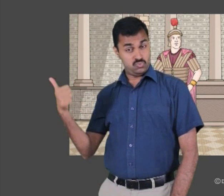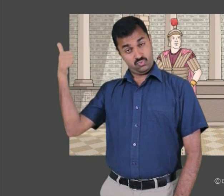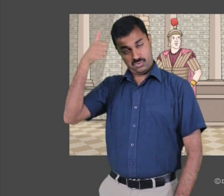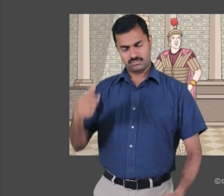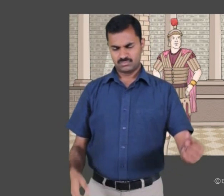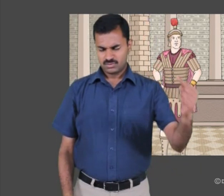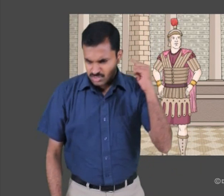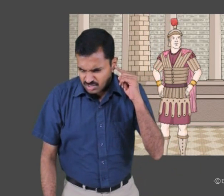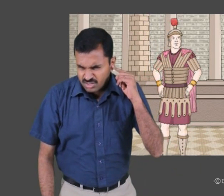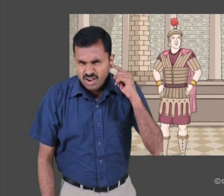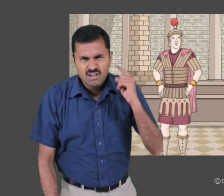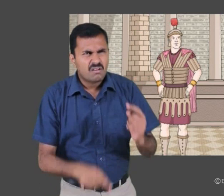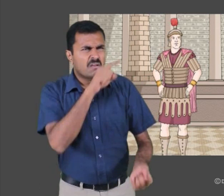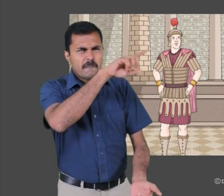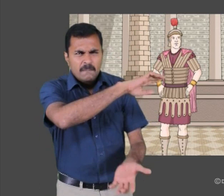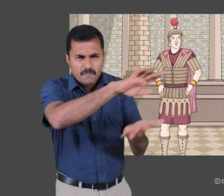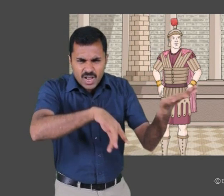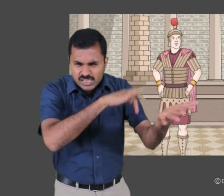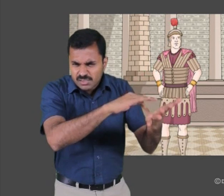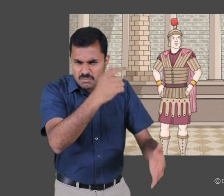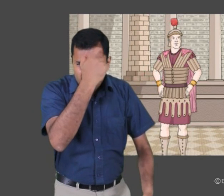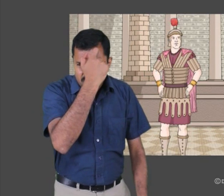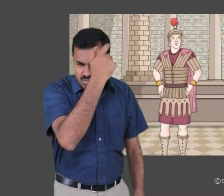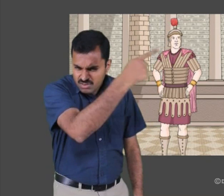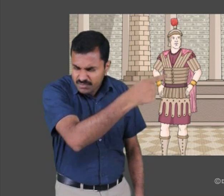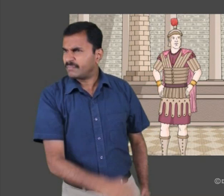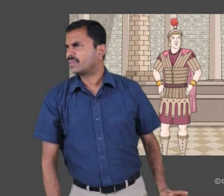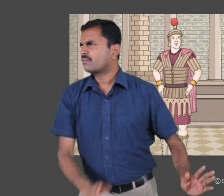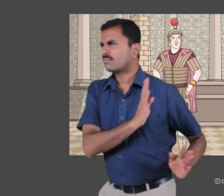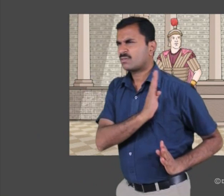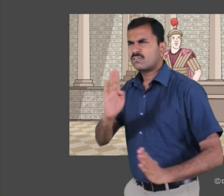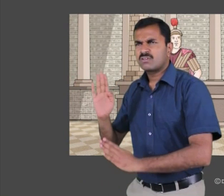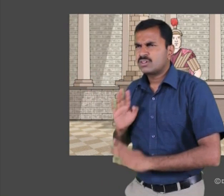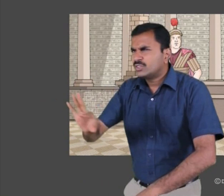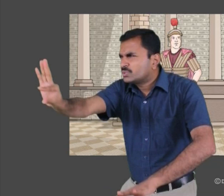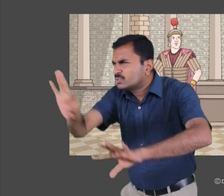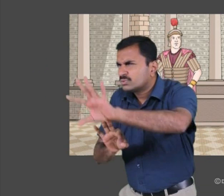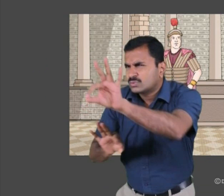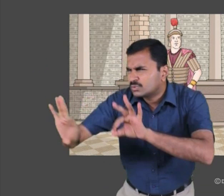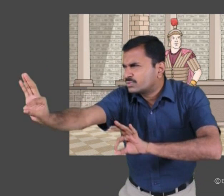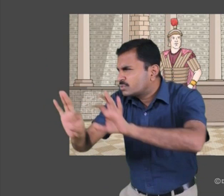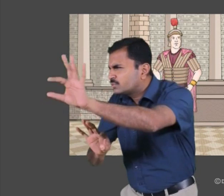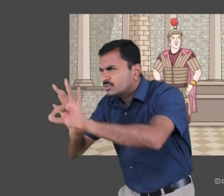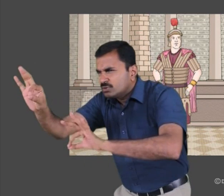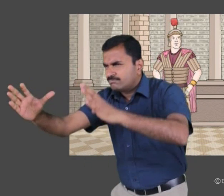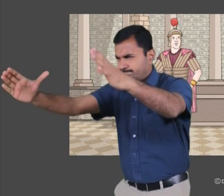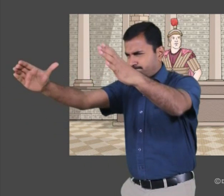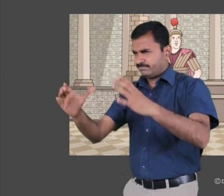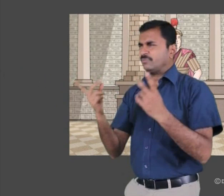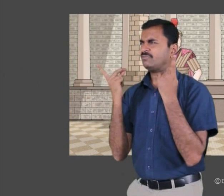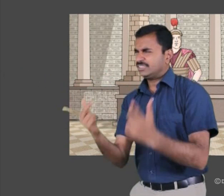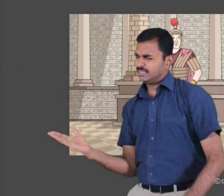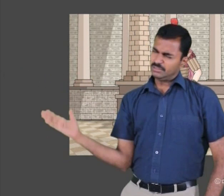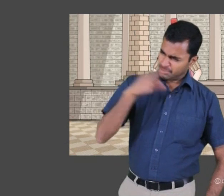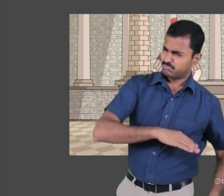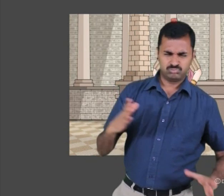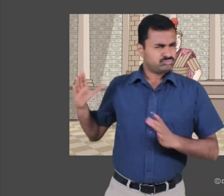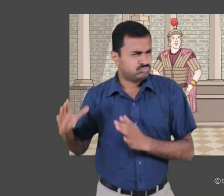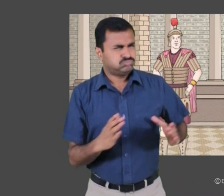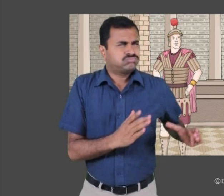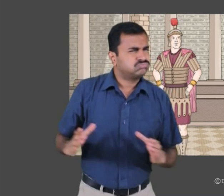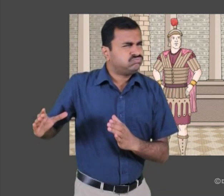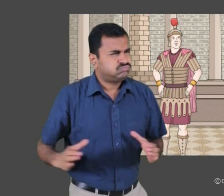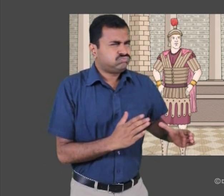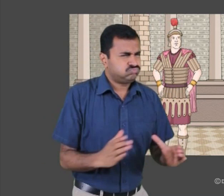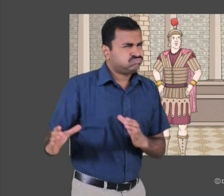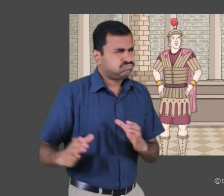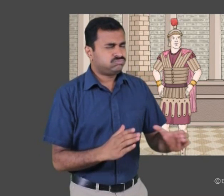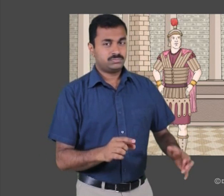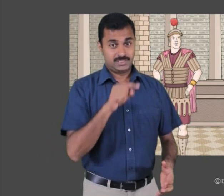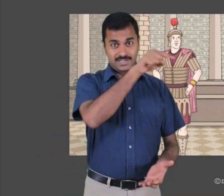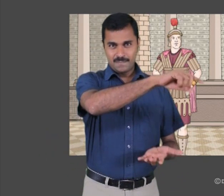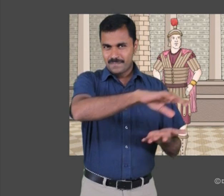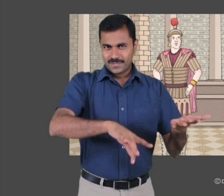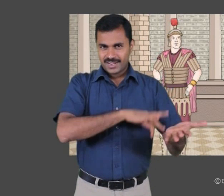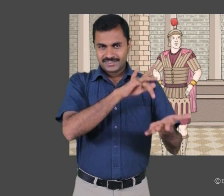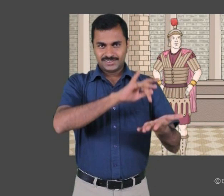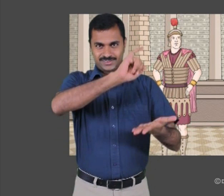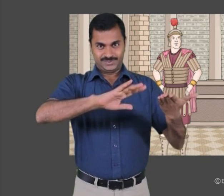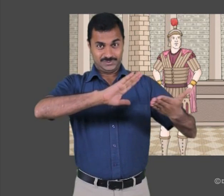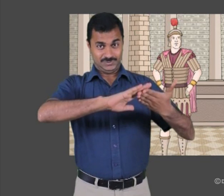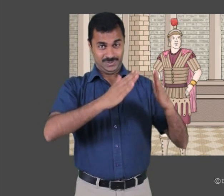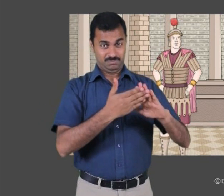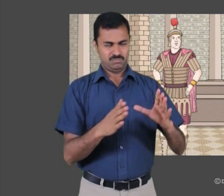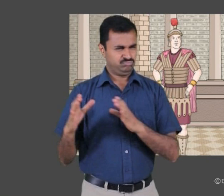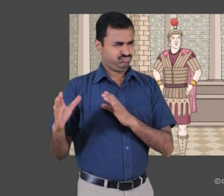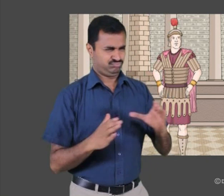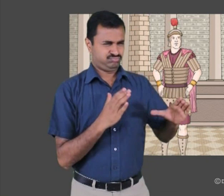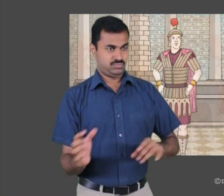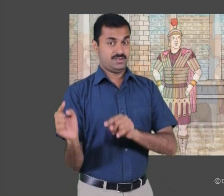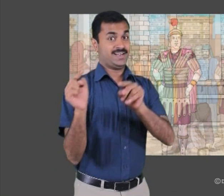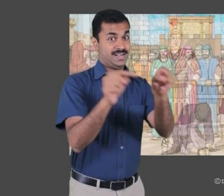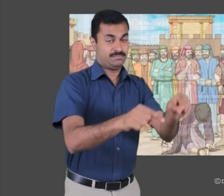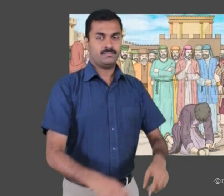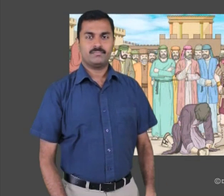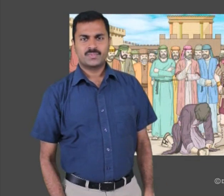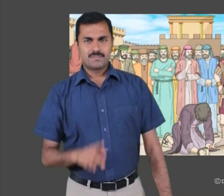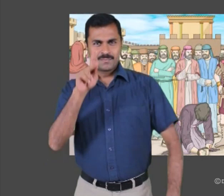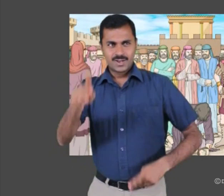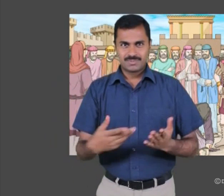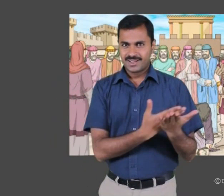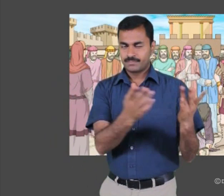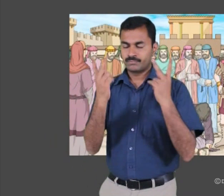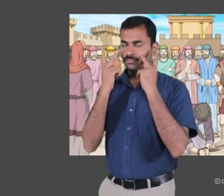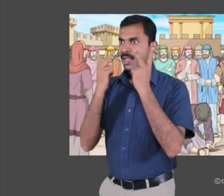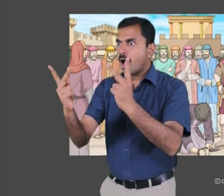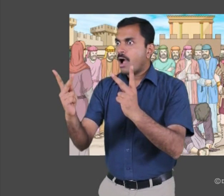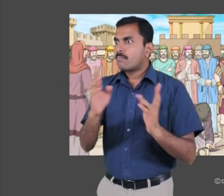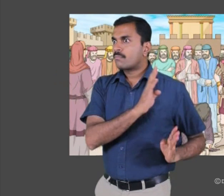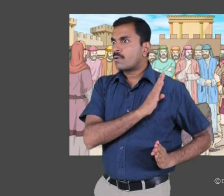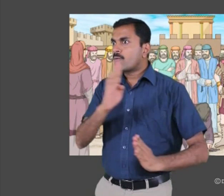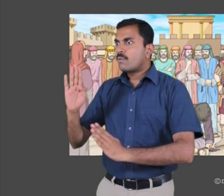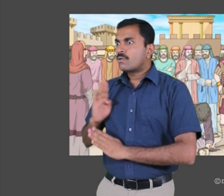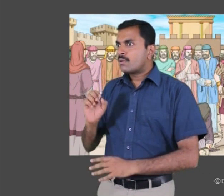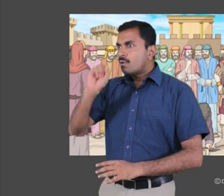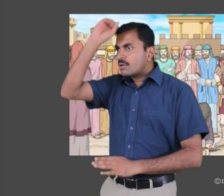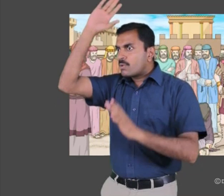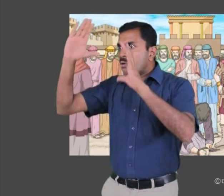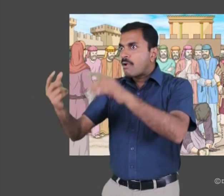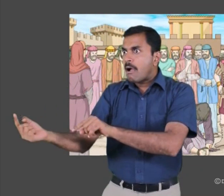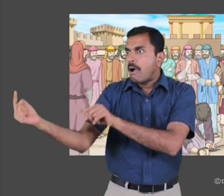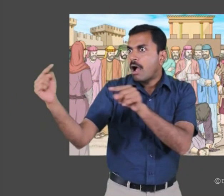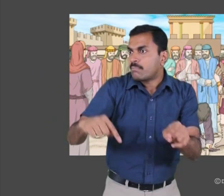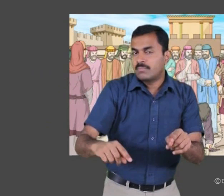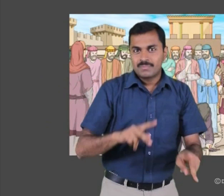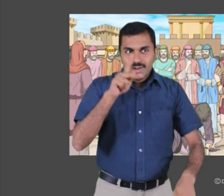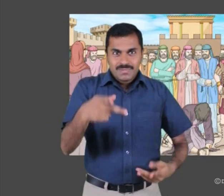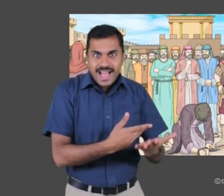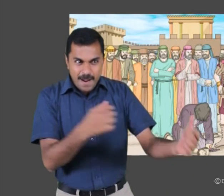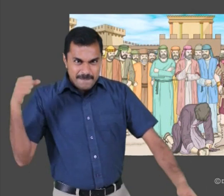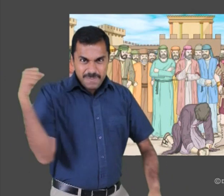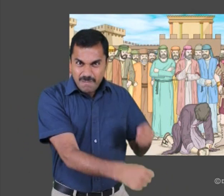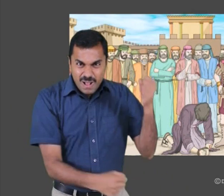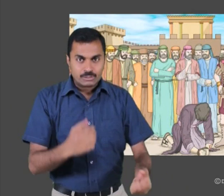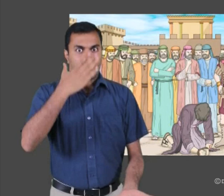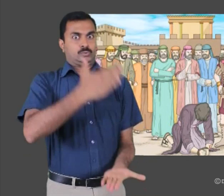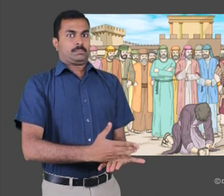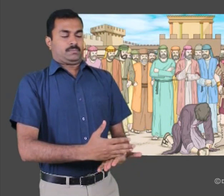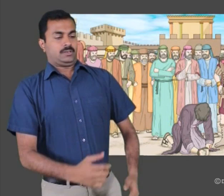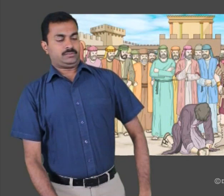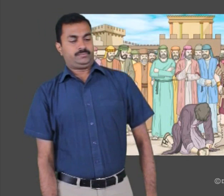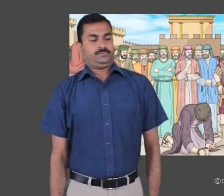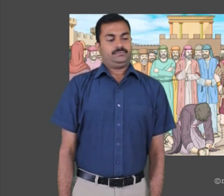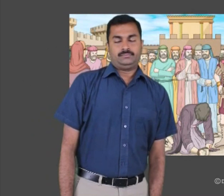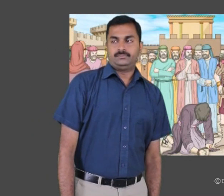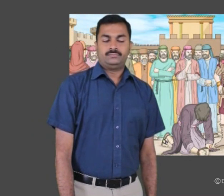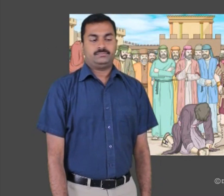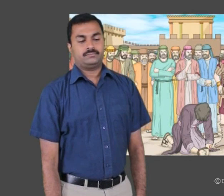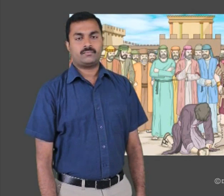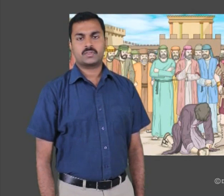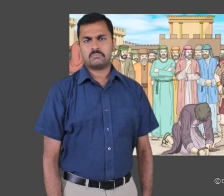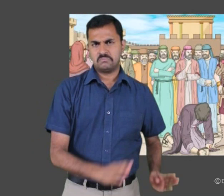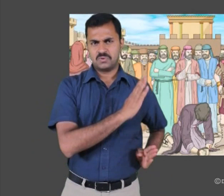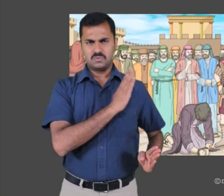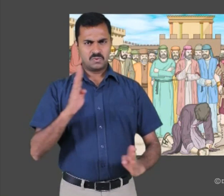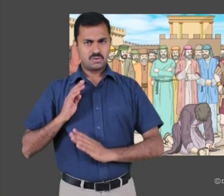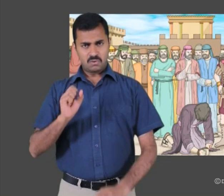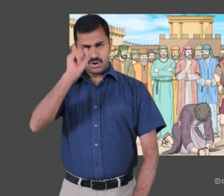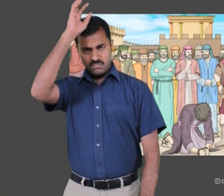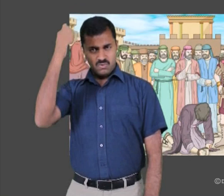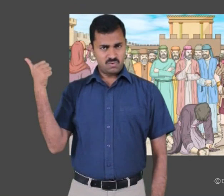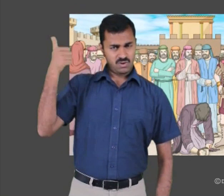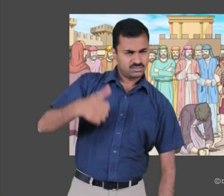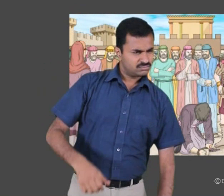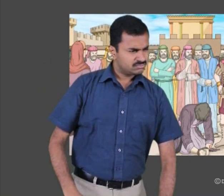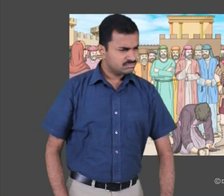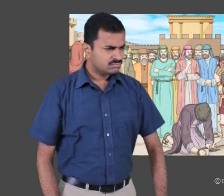Immediately he took some soldiers and centurions and ran down to the crowd.